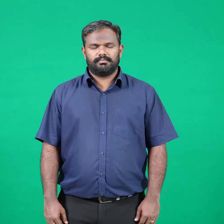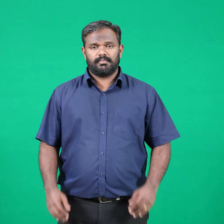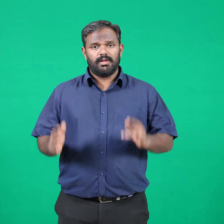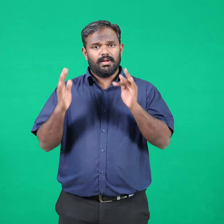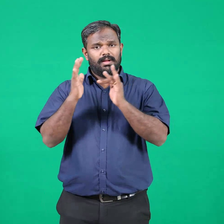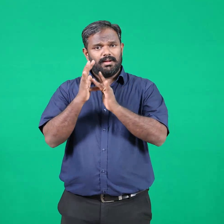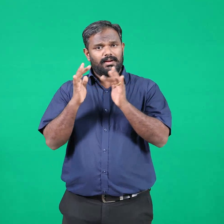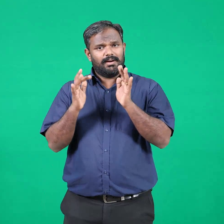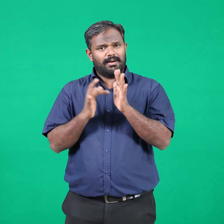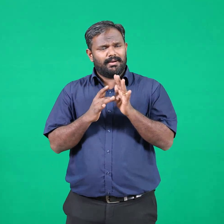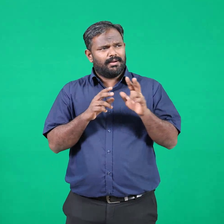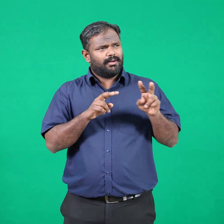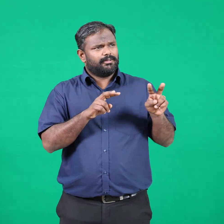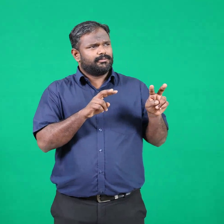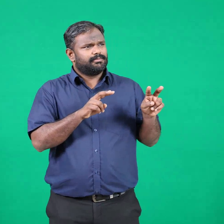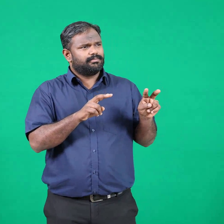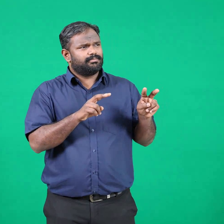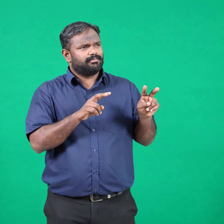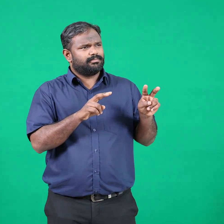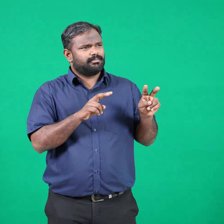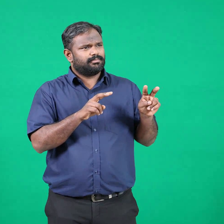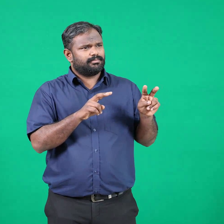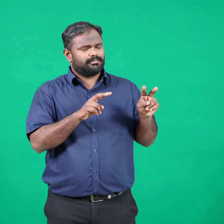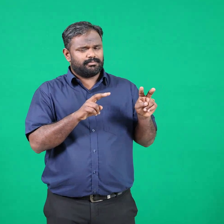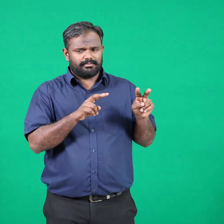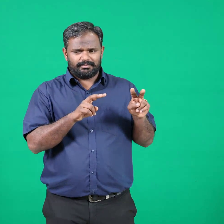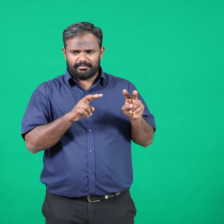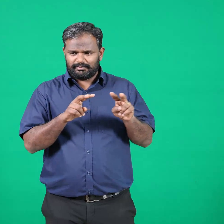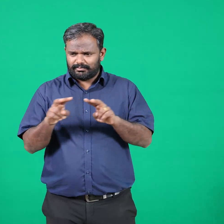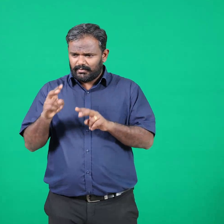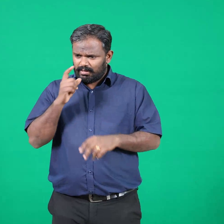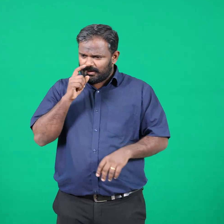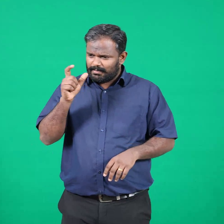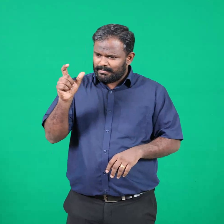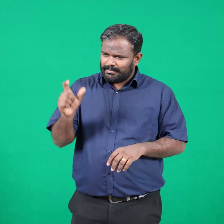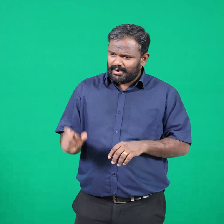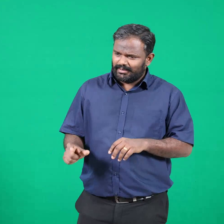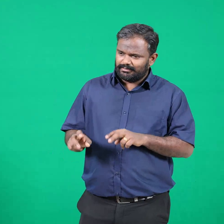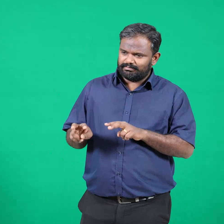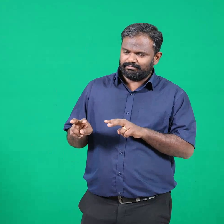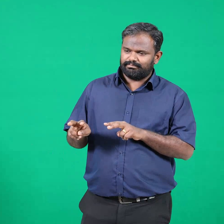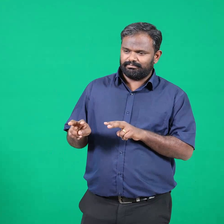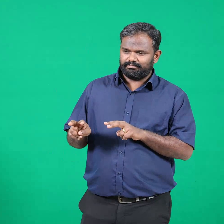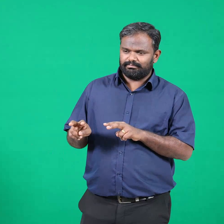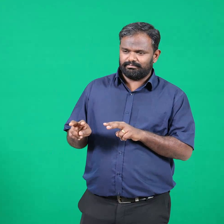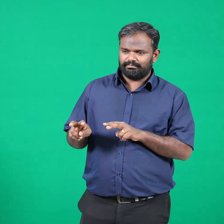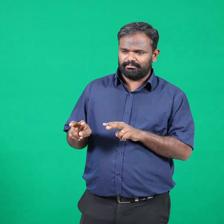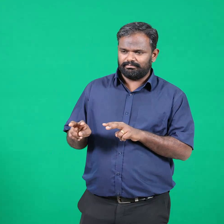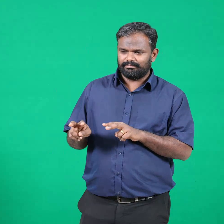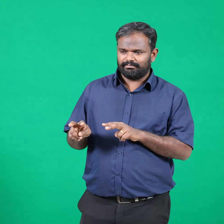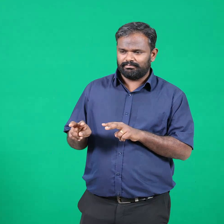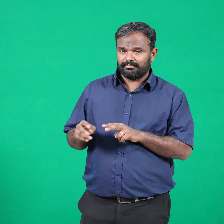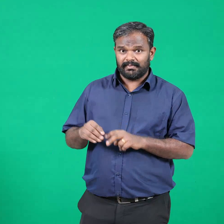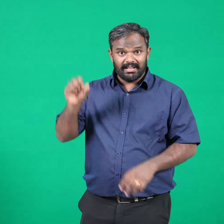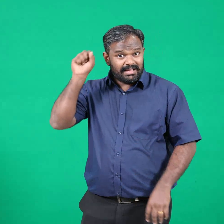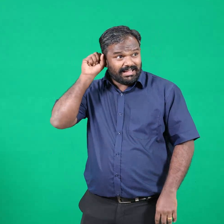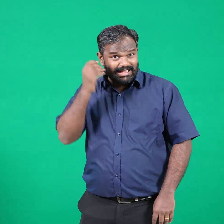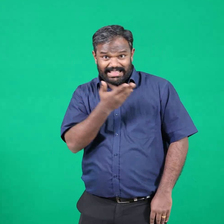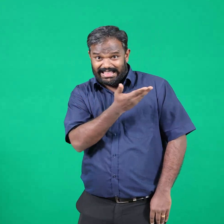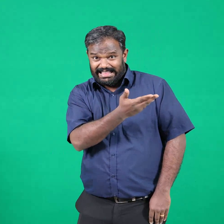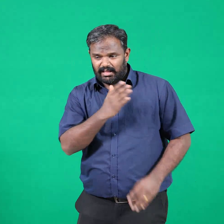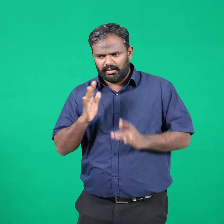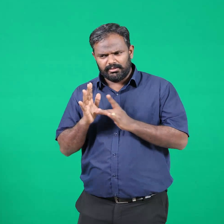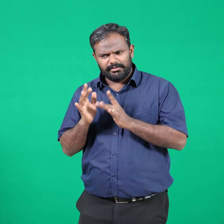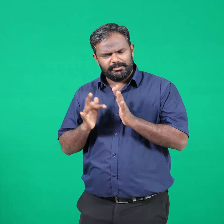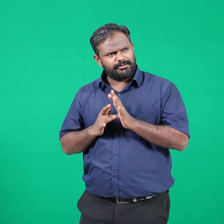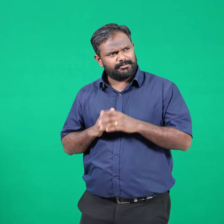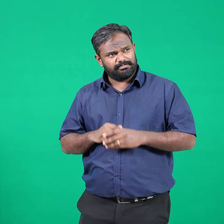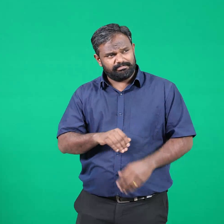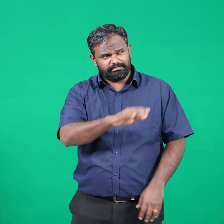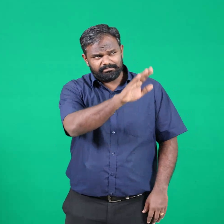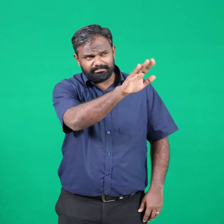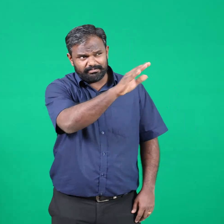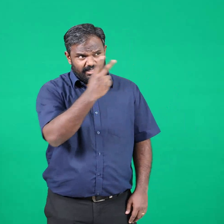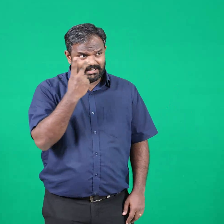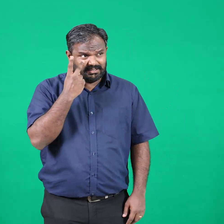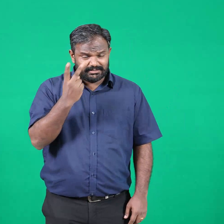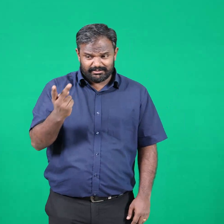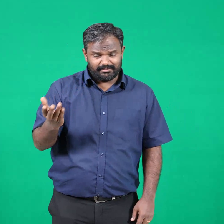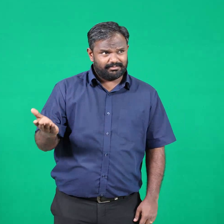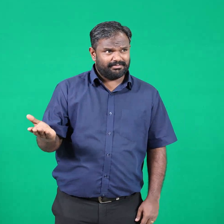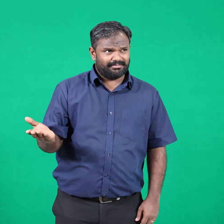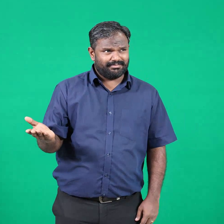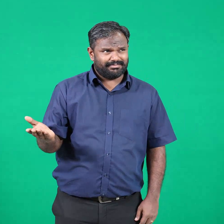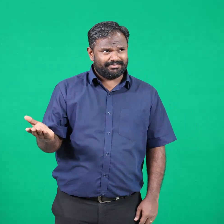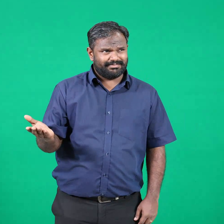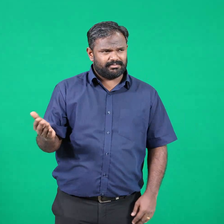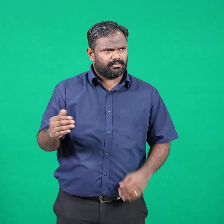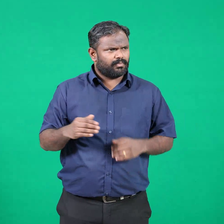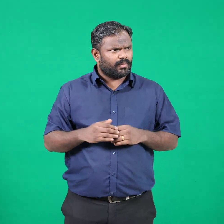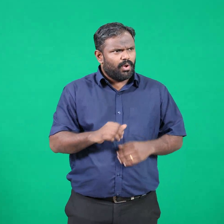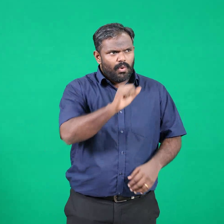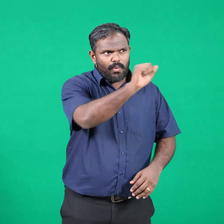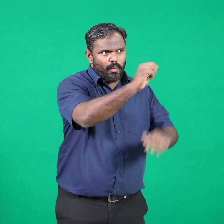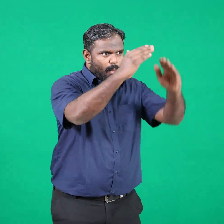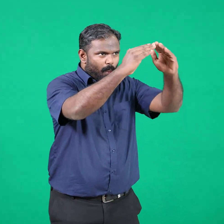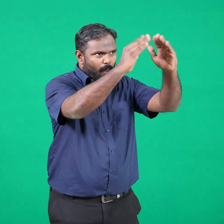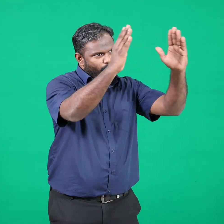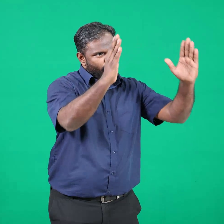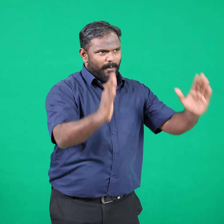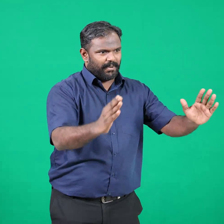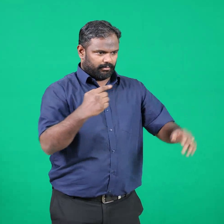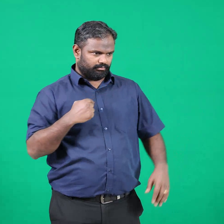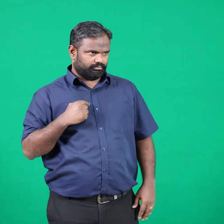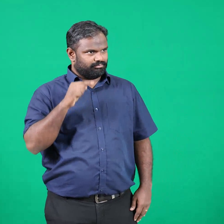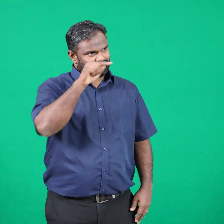And turning toward the woman, He said to Simon, "Do you see this woman?